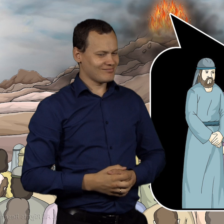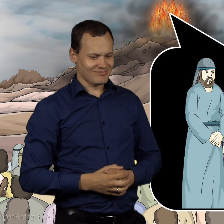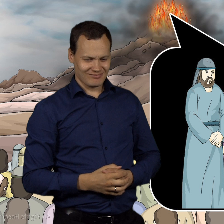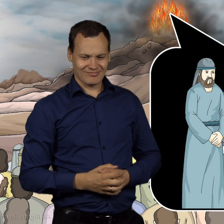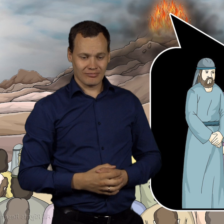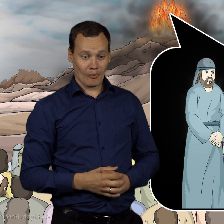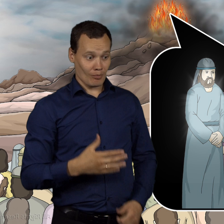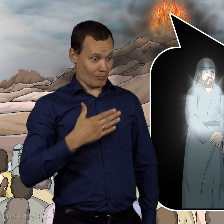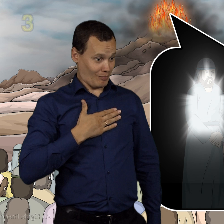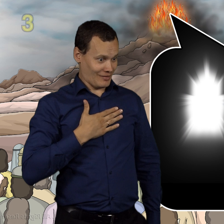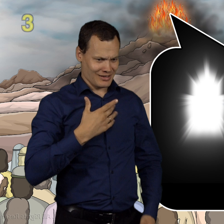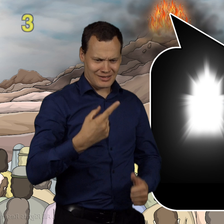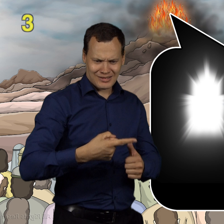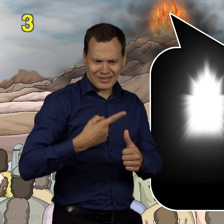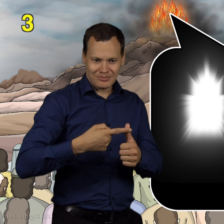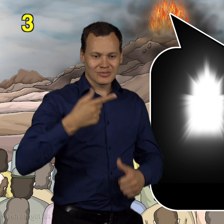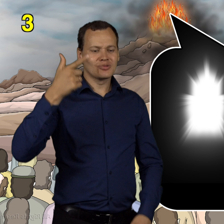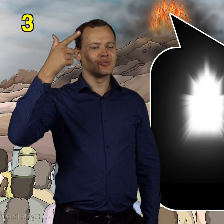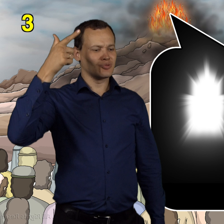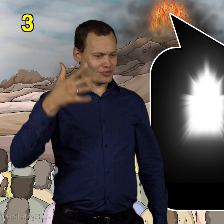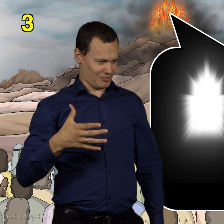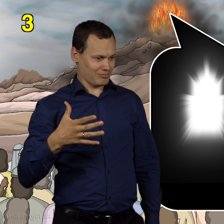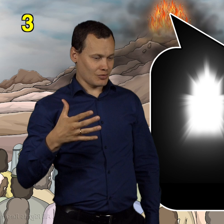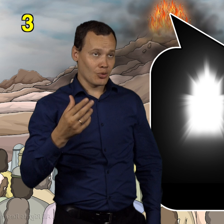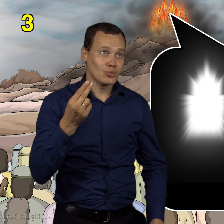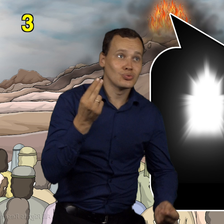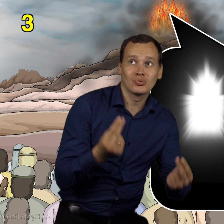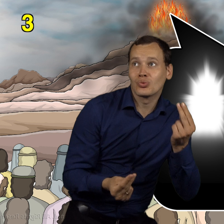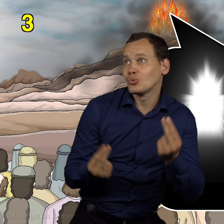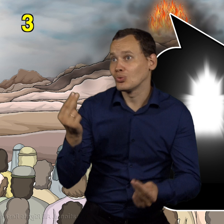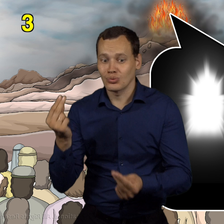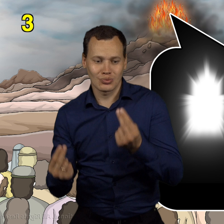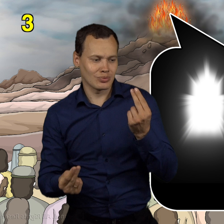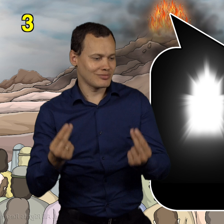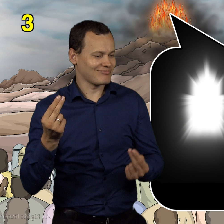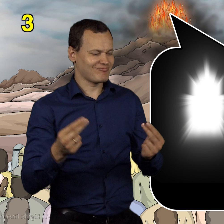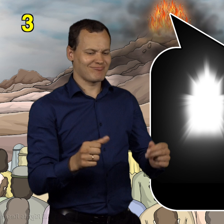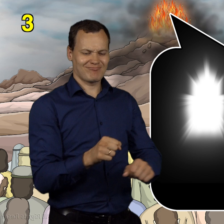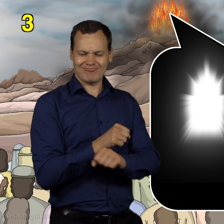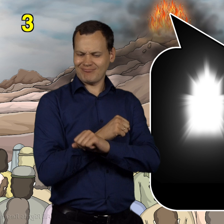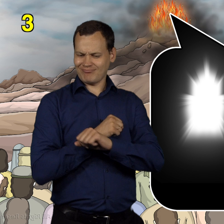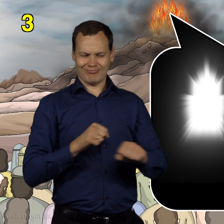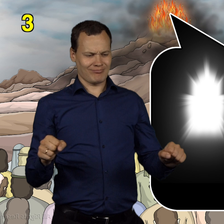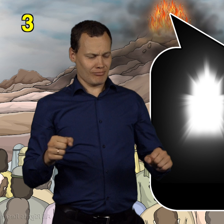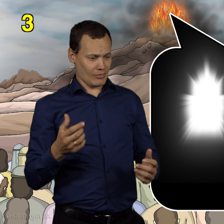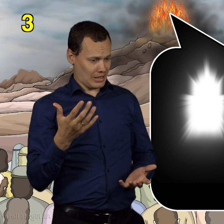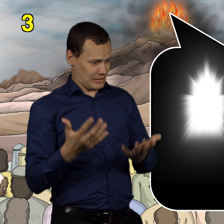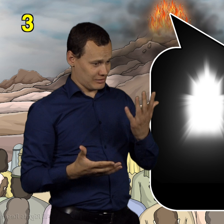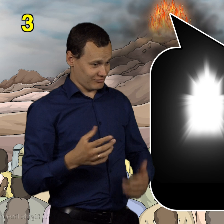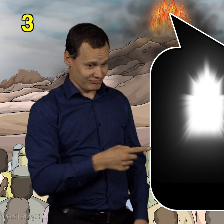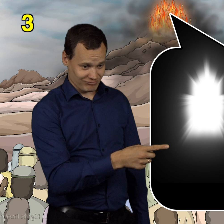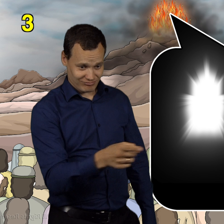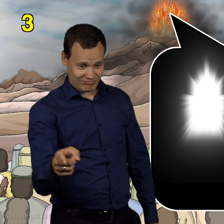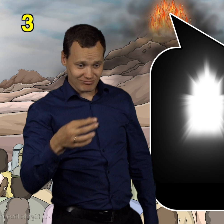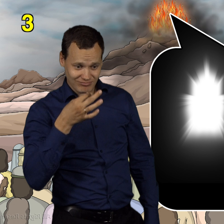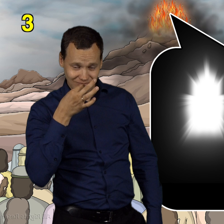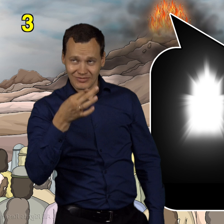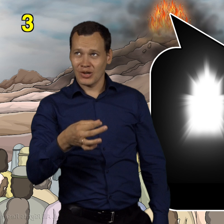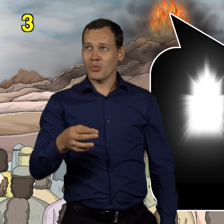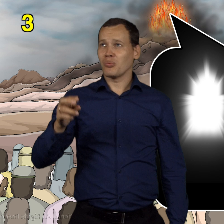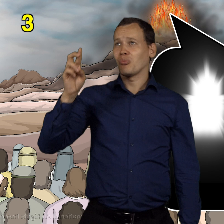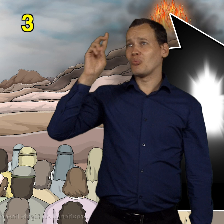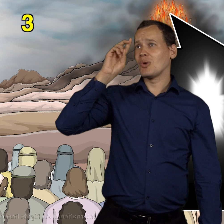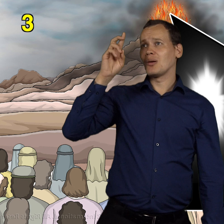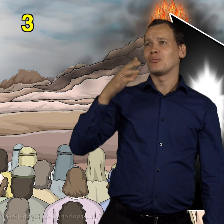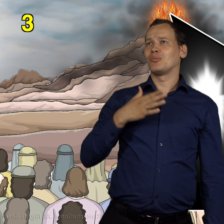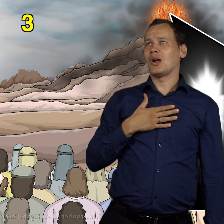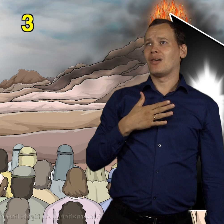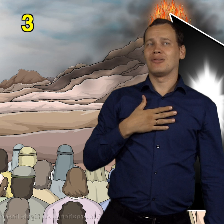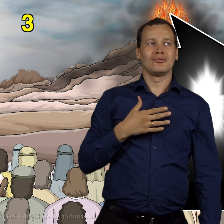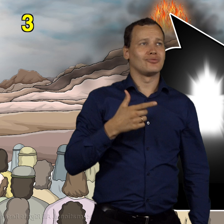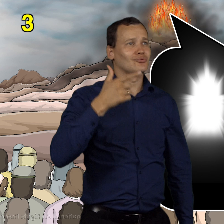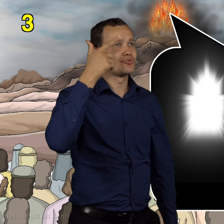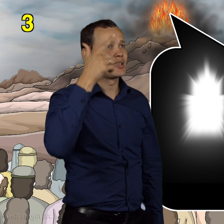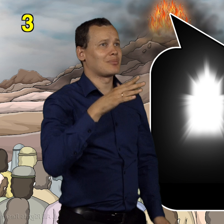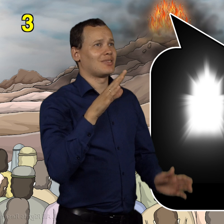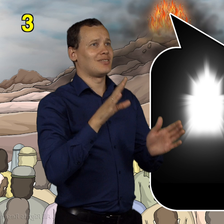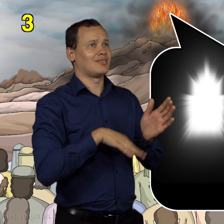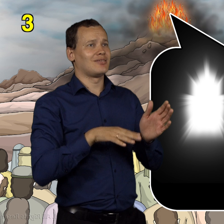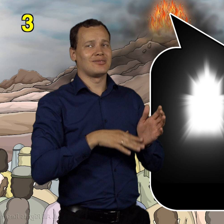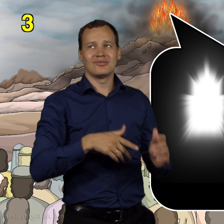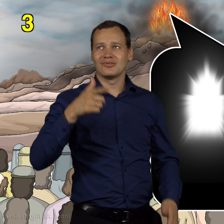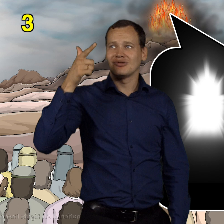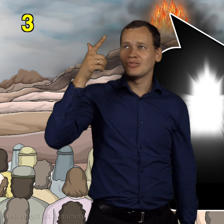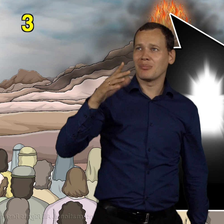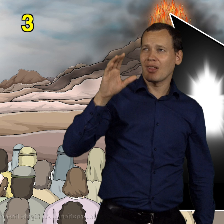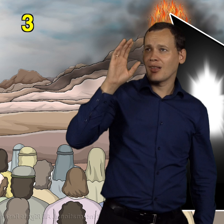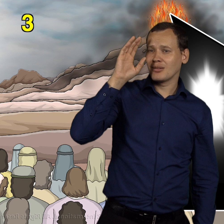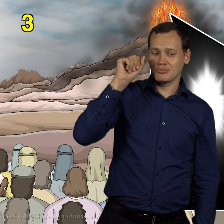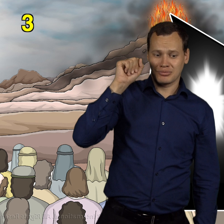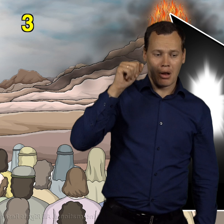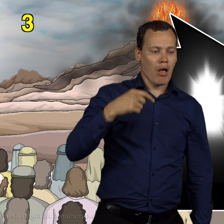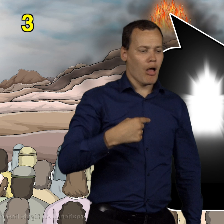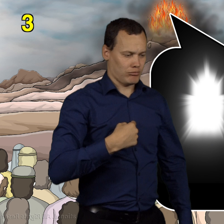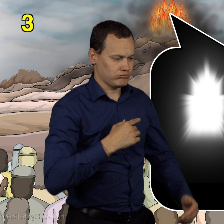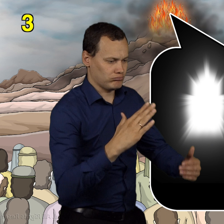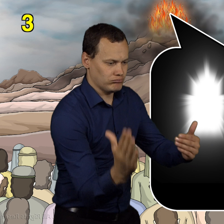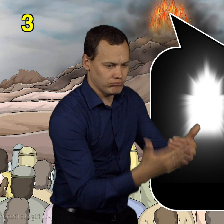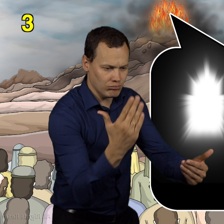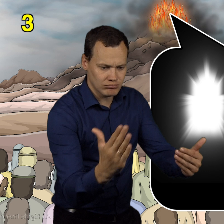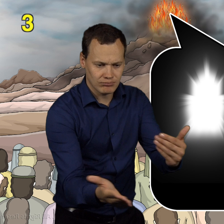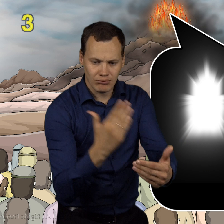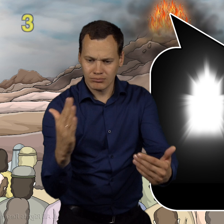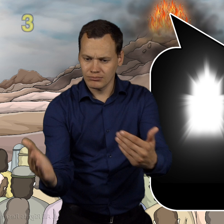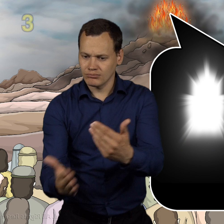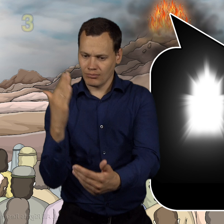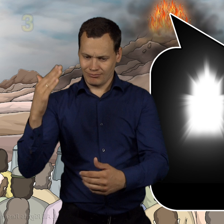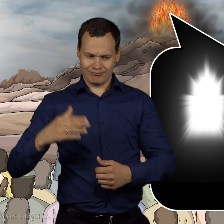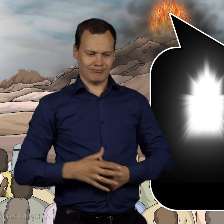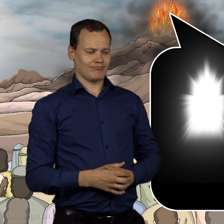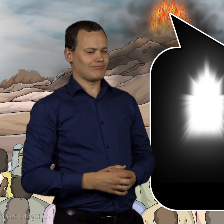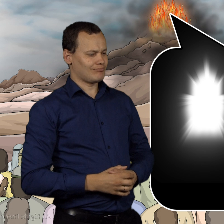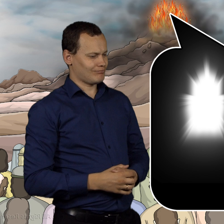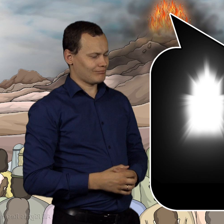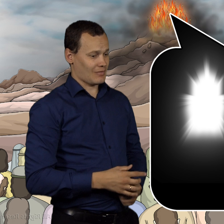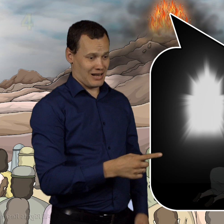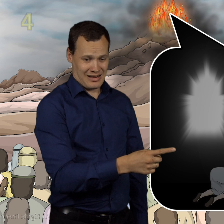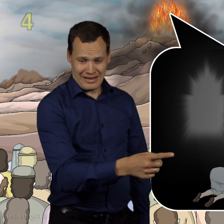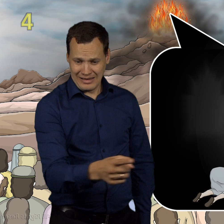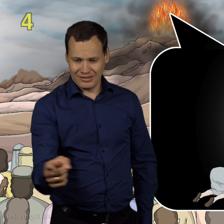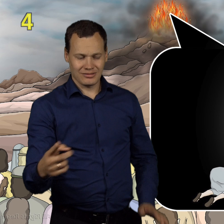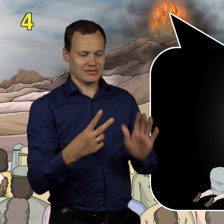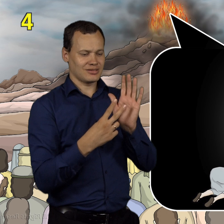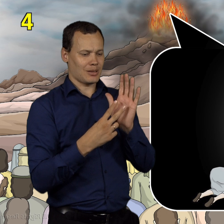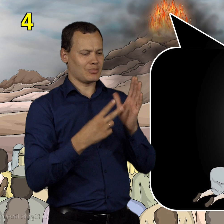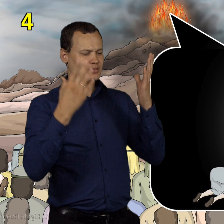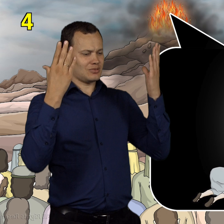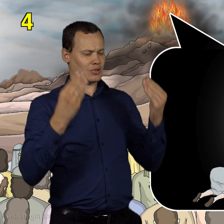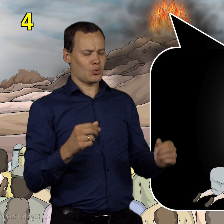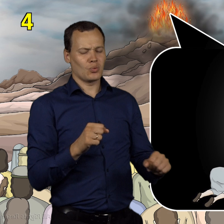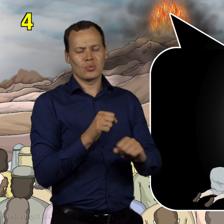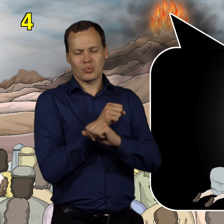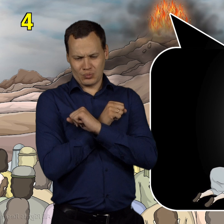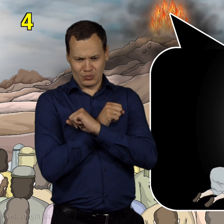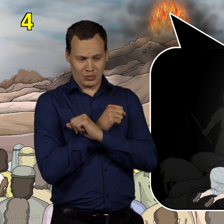You shall not take the name of the LORD your God in vain, for the LORD will not leave anyone unpunished who takes His name in vain.